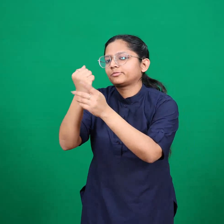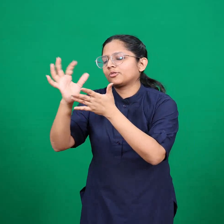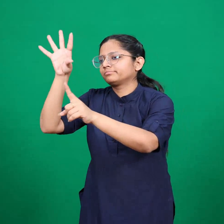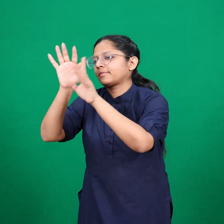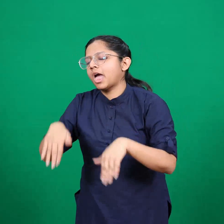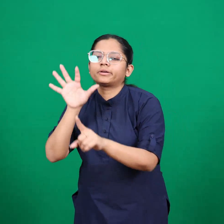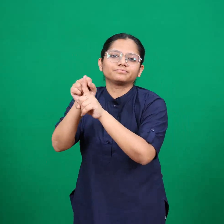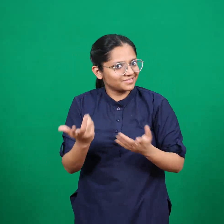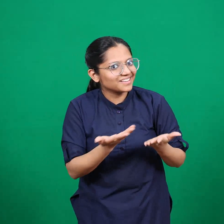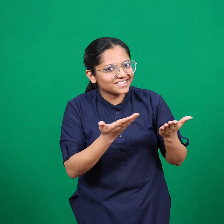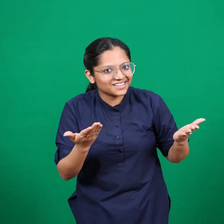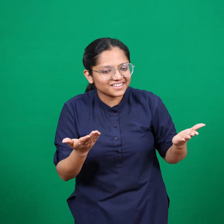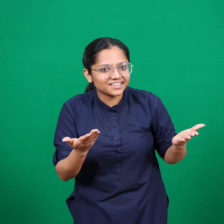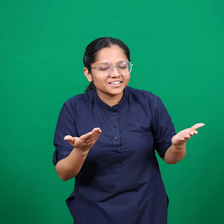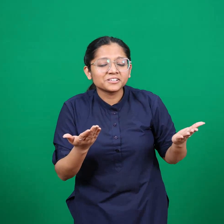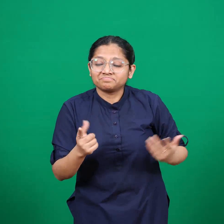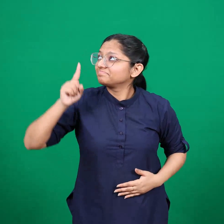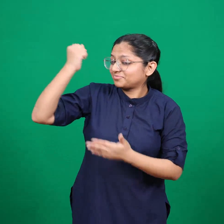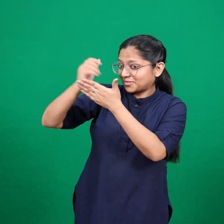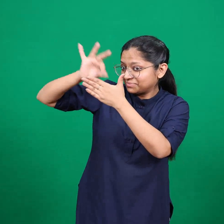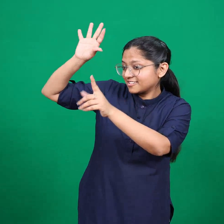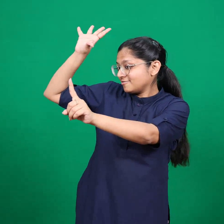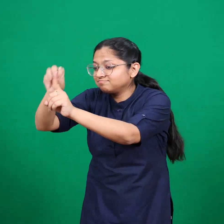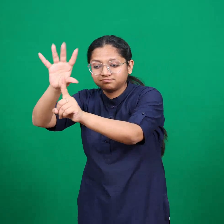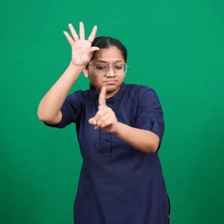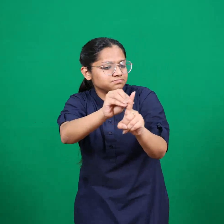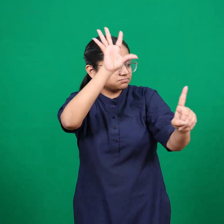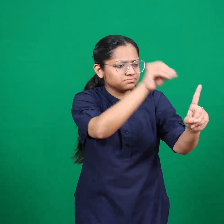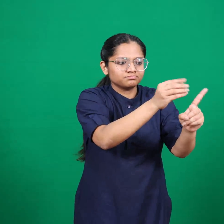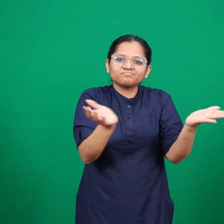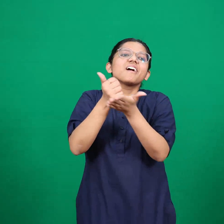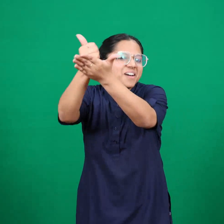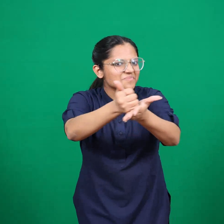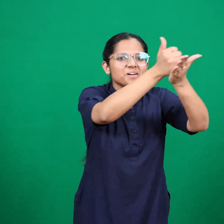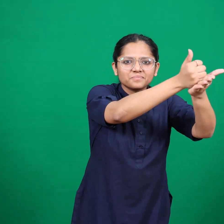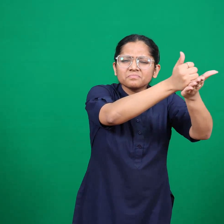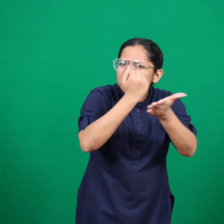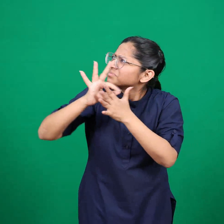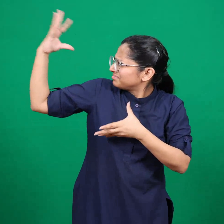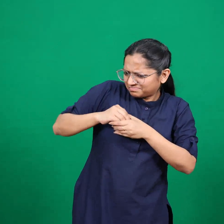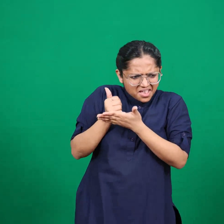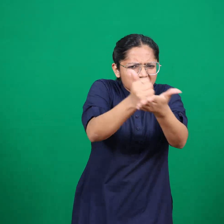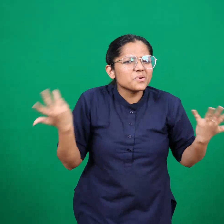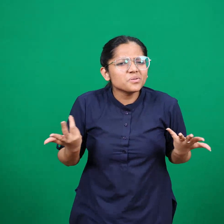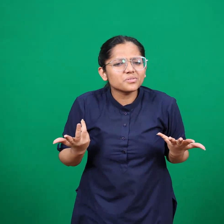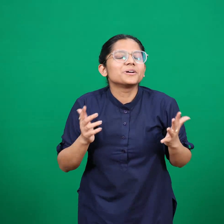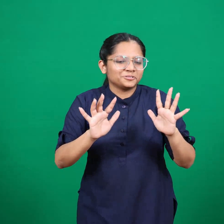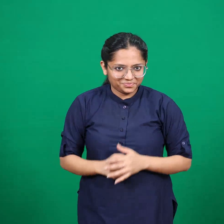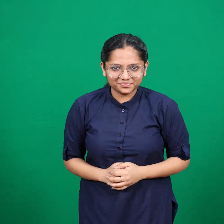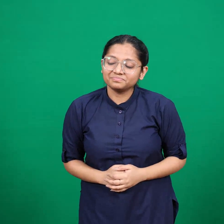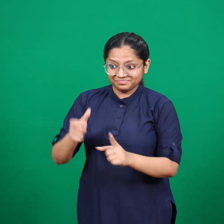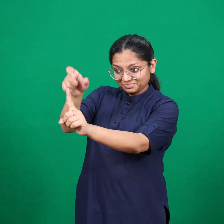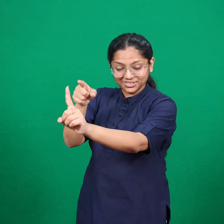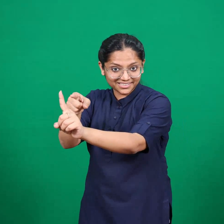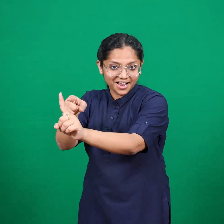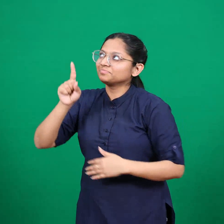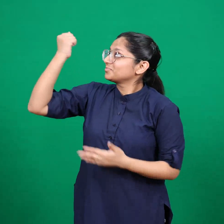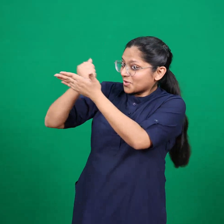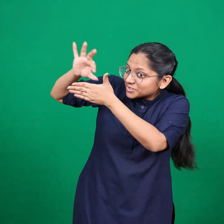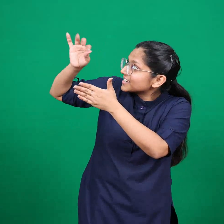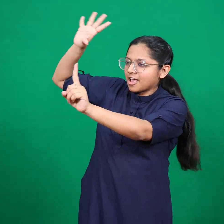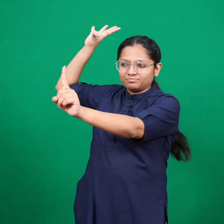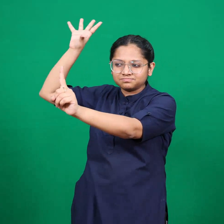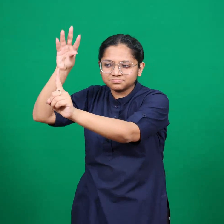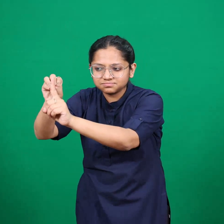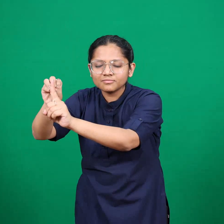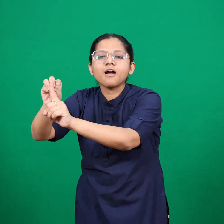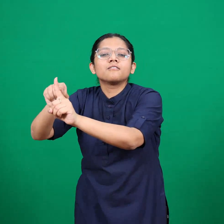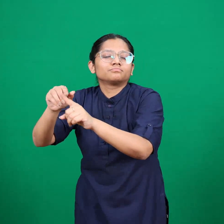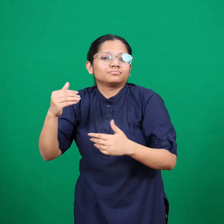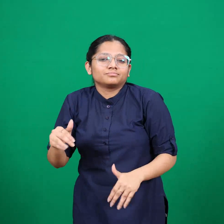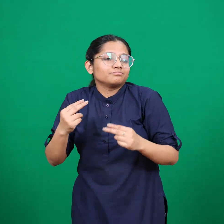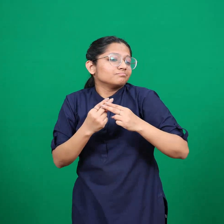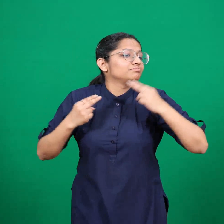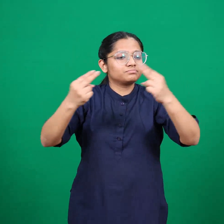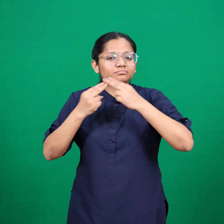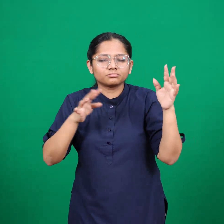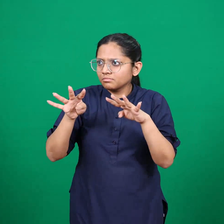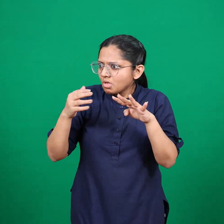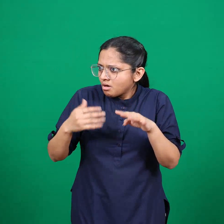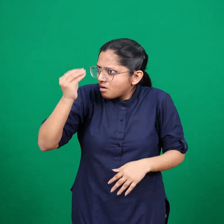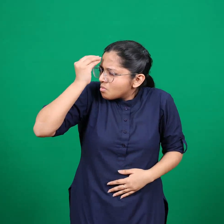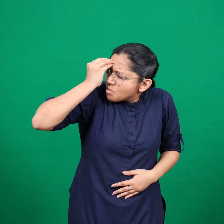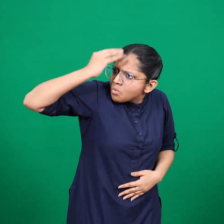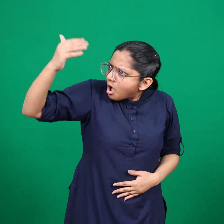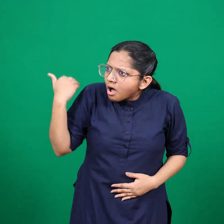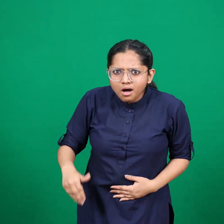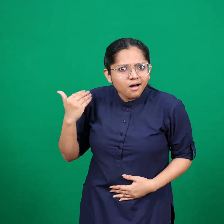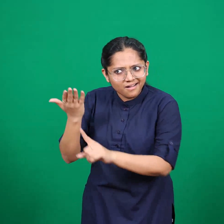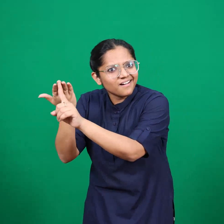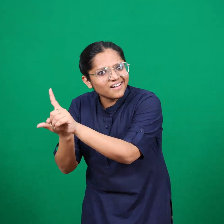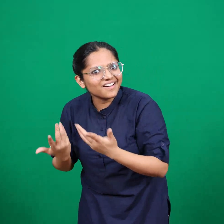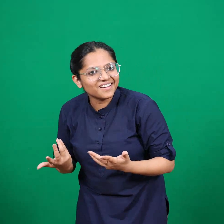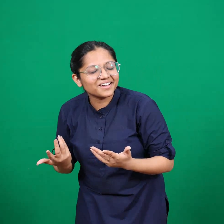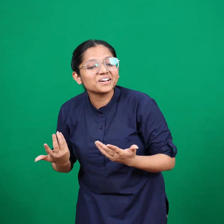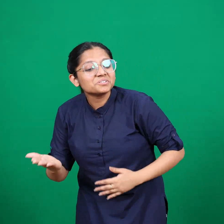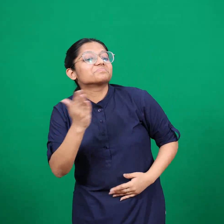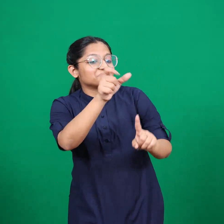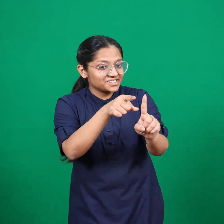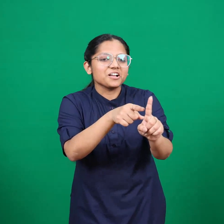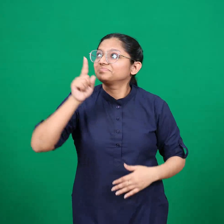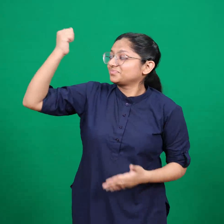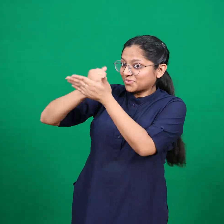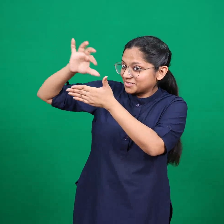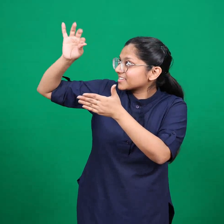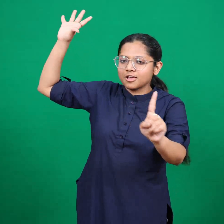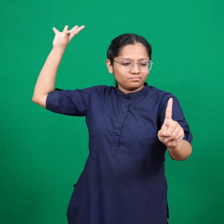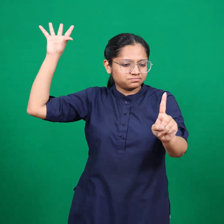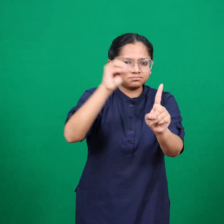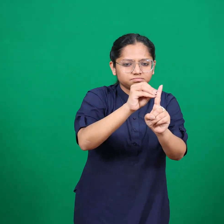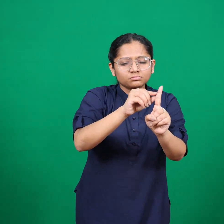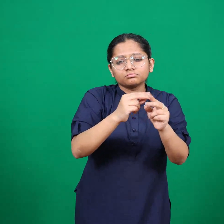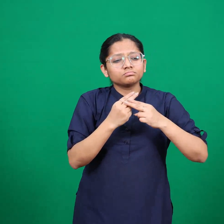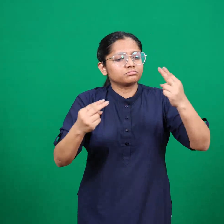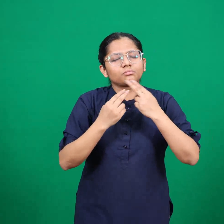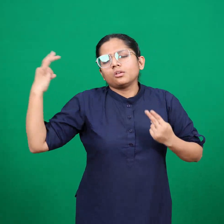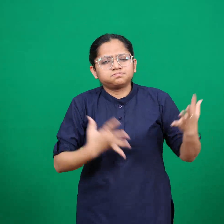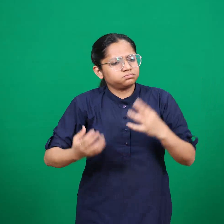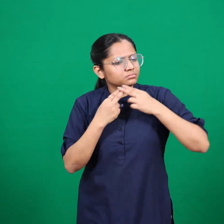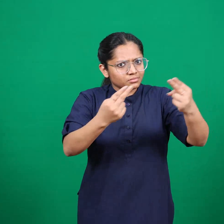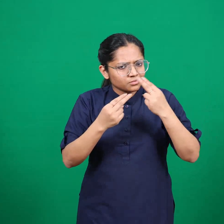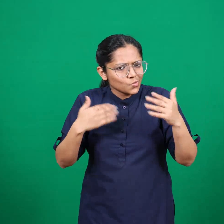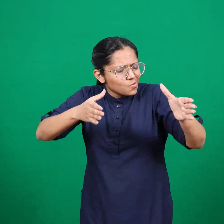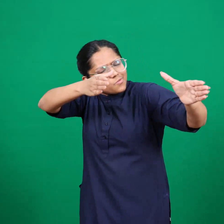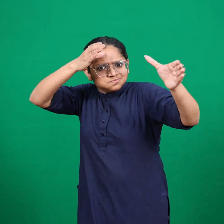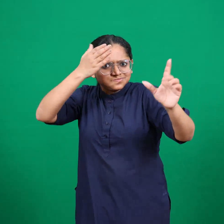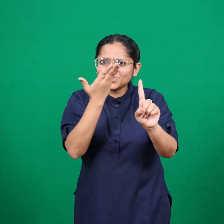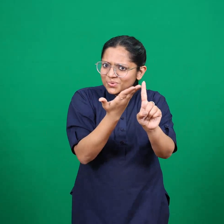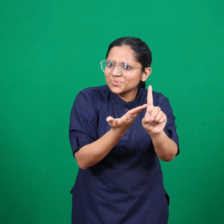Now to each one the manifestation of the Spirit is given for the common good.